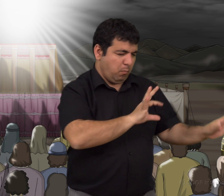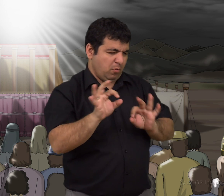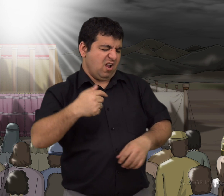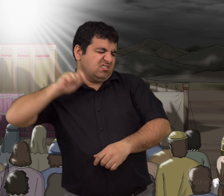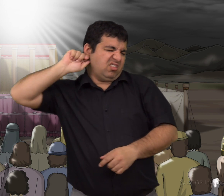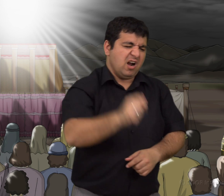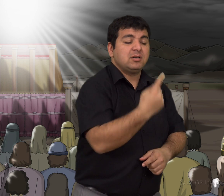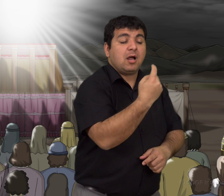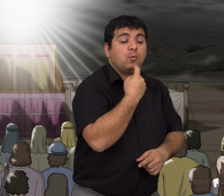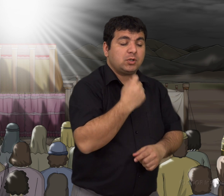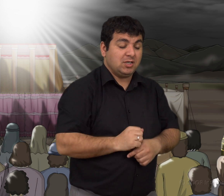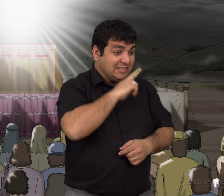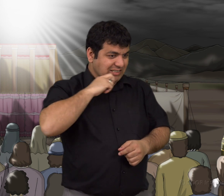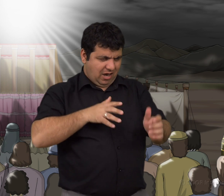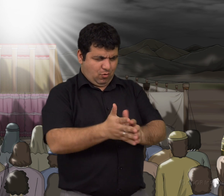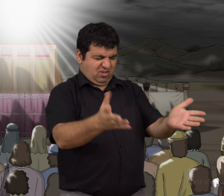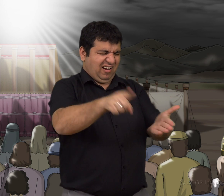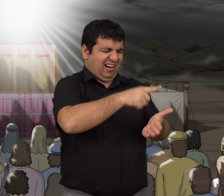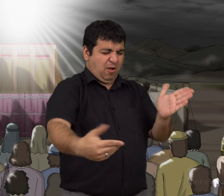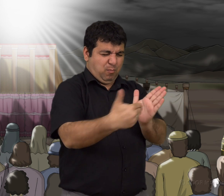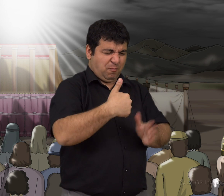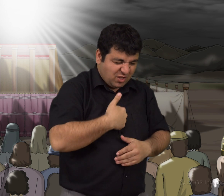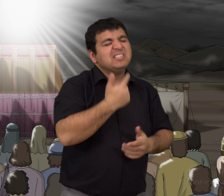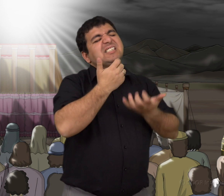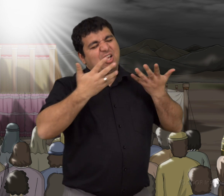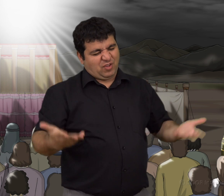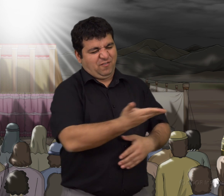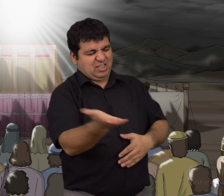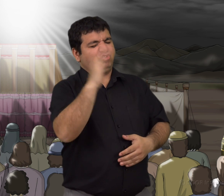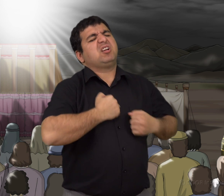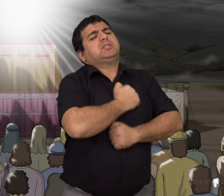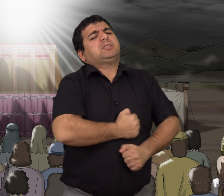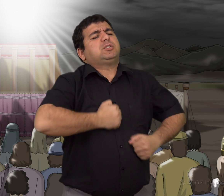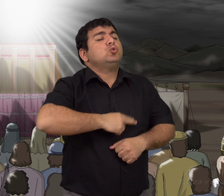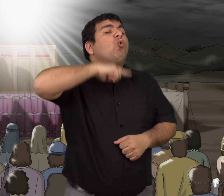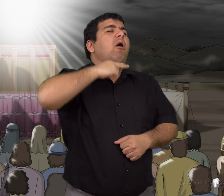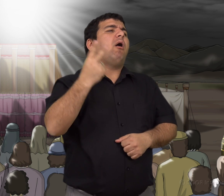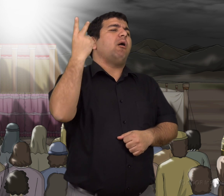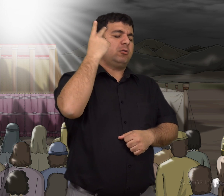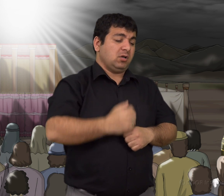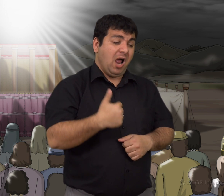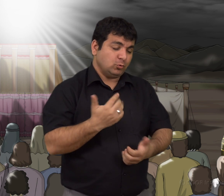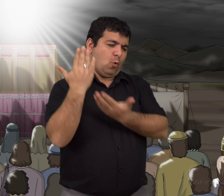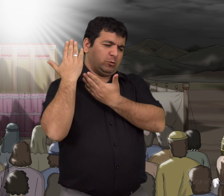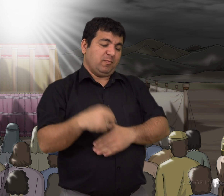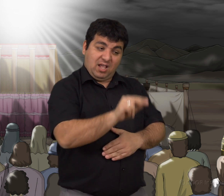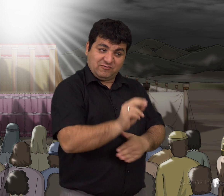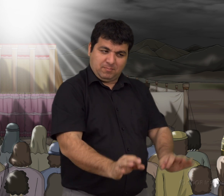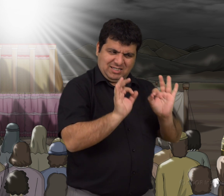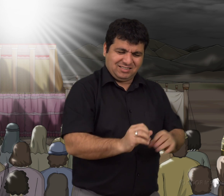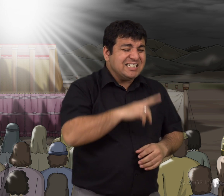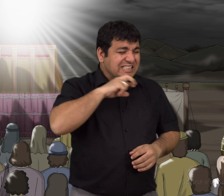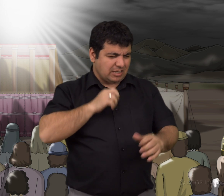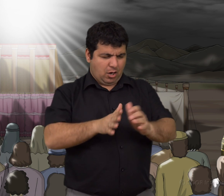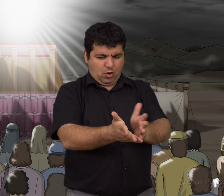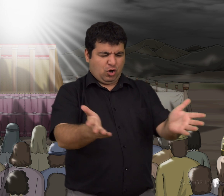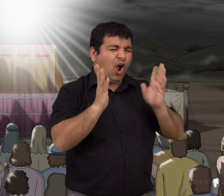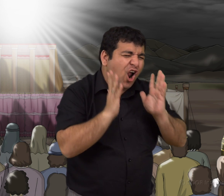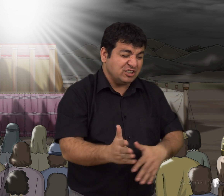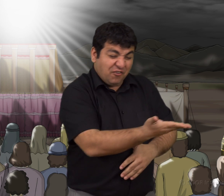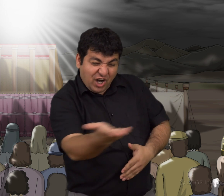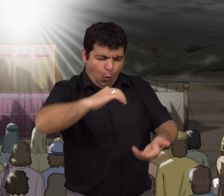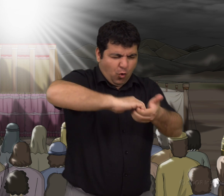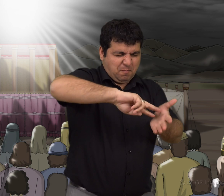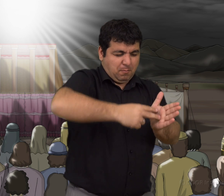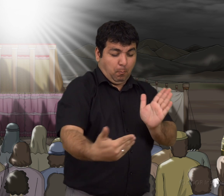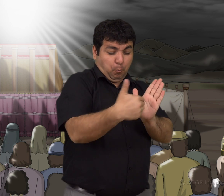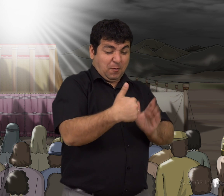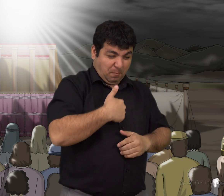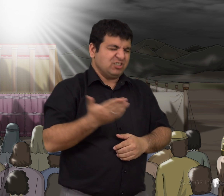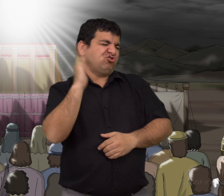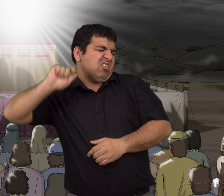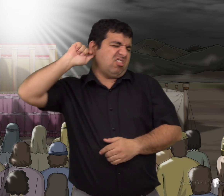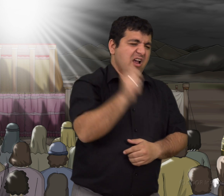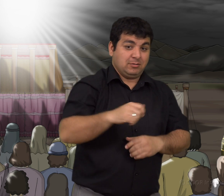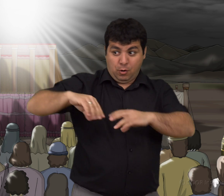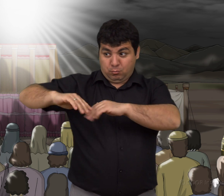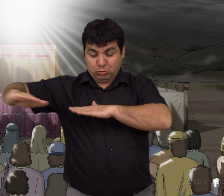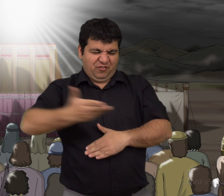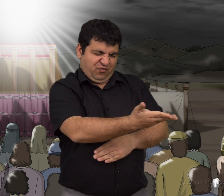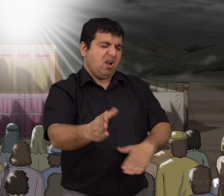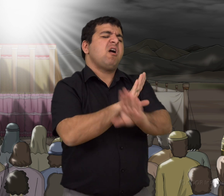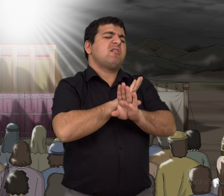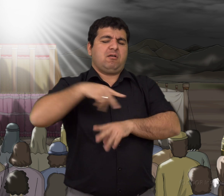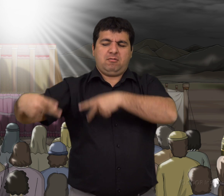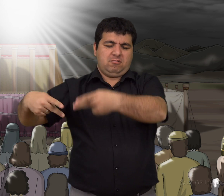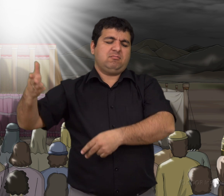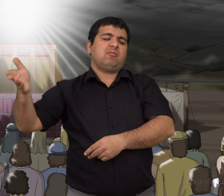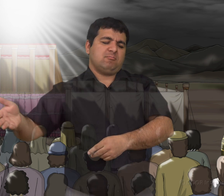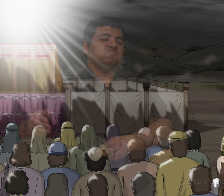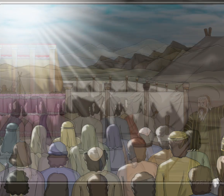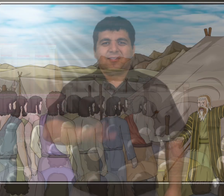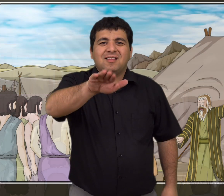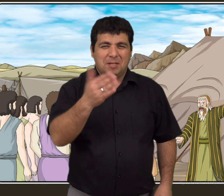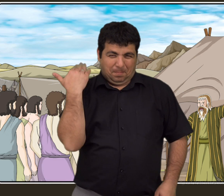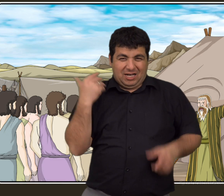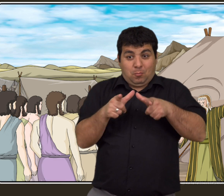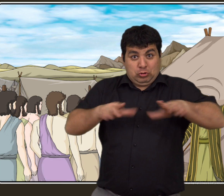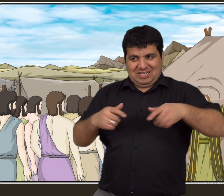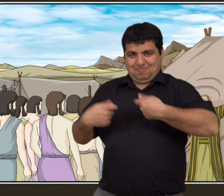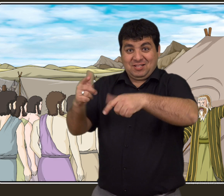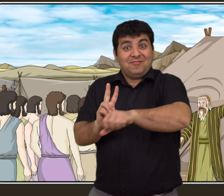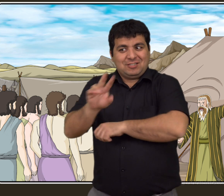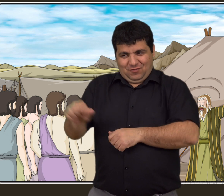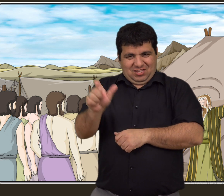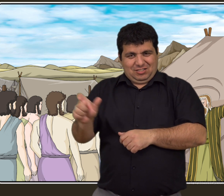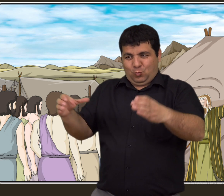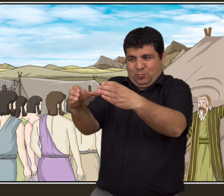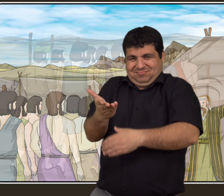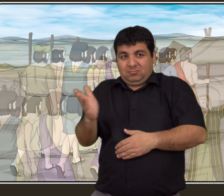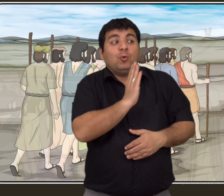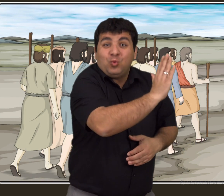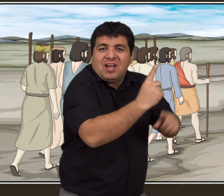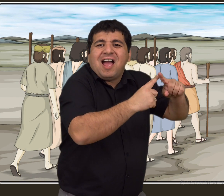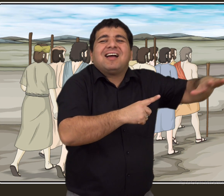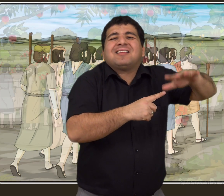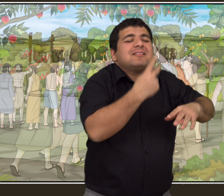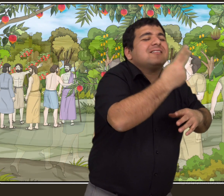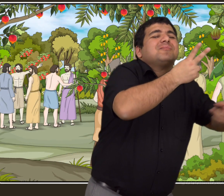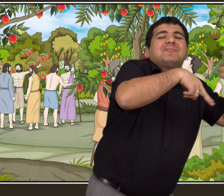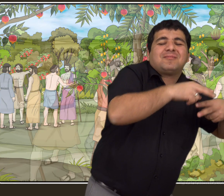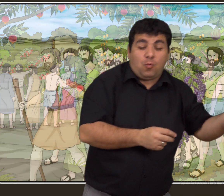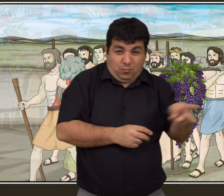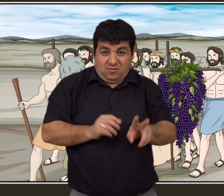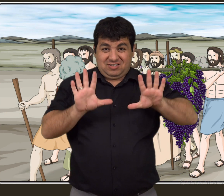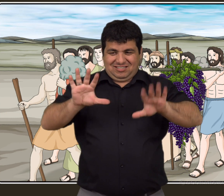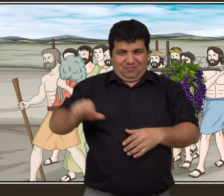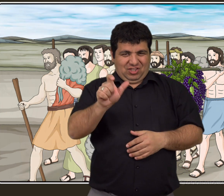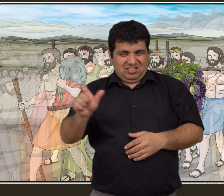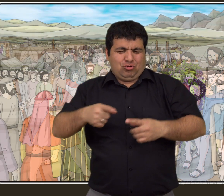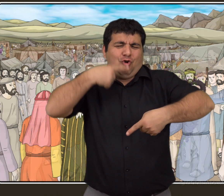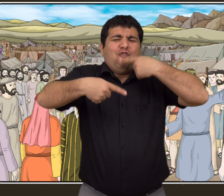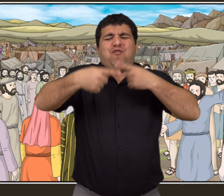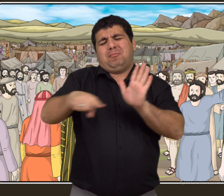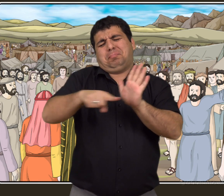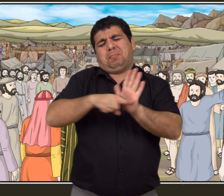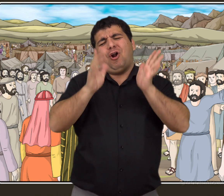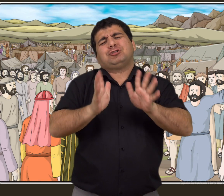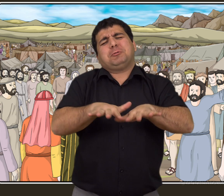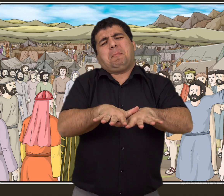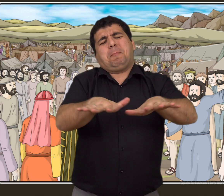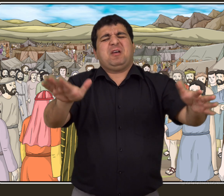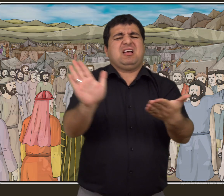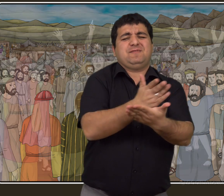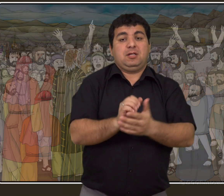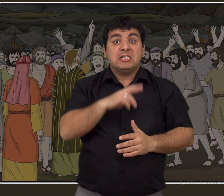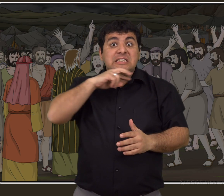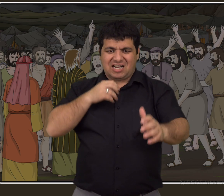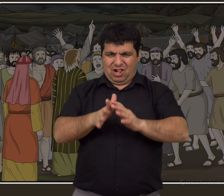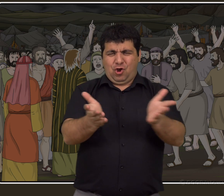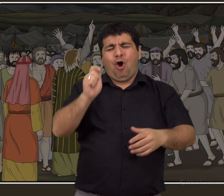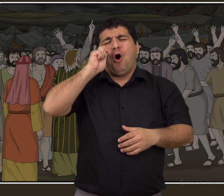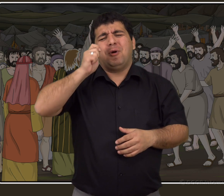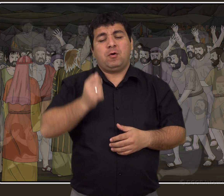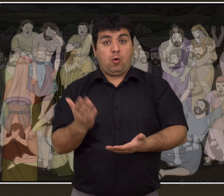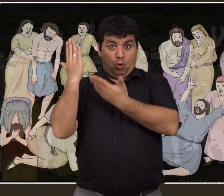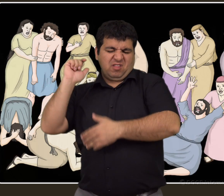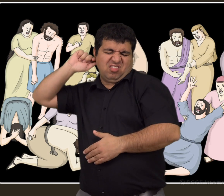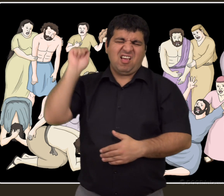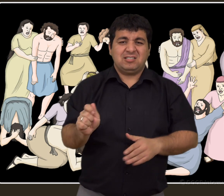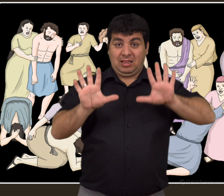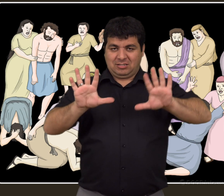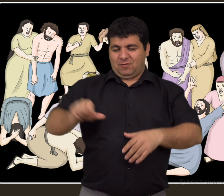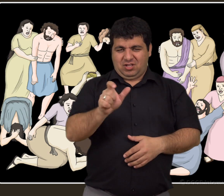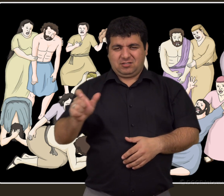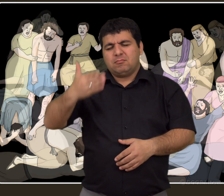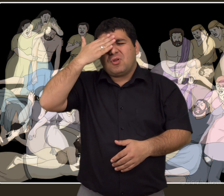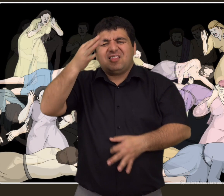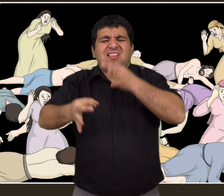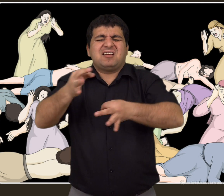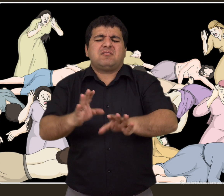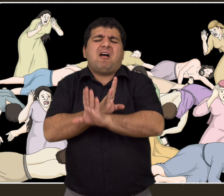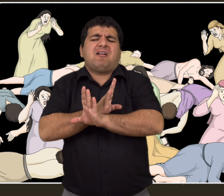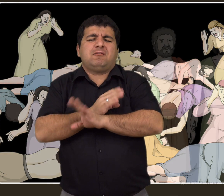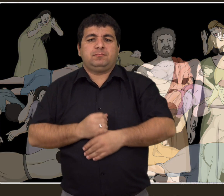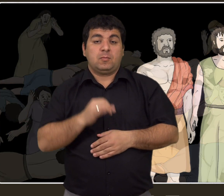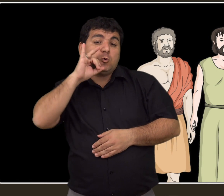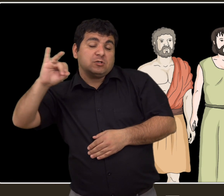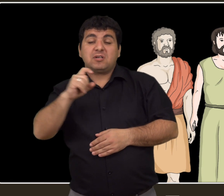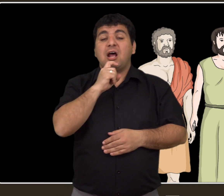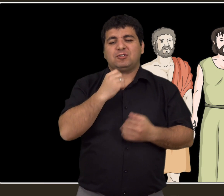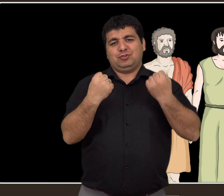I, the LORD, have spoken, and I will surely do these things to this entire wicked congregation, which has conspired against Me. They will meet their end in the wilderness, and there they will die.” So the men Moses had sent to spy out the land, who had returned and made the whole congregation grumble against him by bringing out a bad report about the land— those men who had brought out the bad report about the land—were struck down by a plague before the LORD.